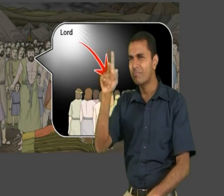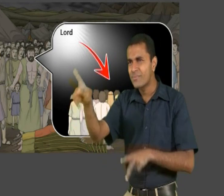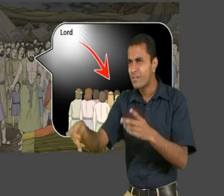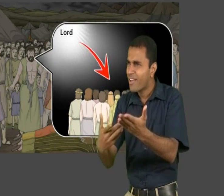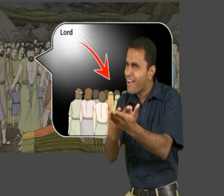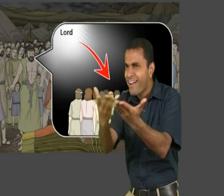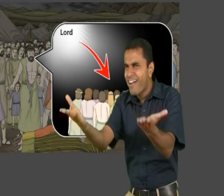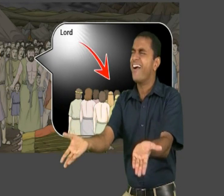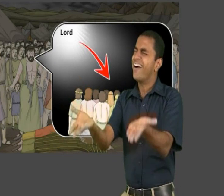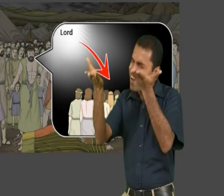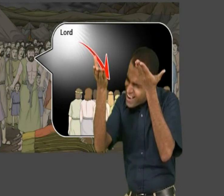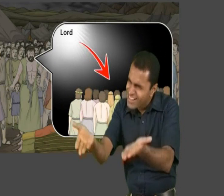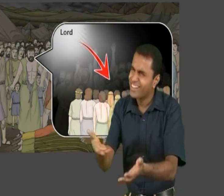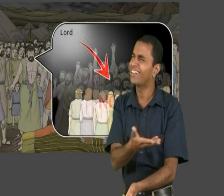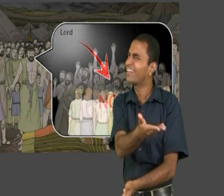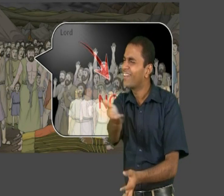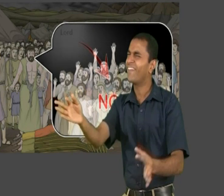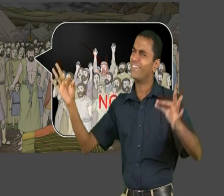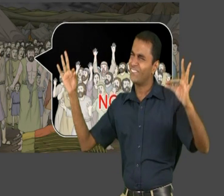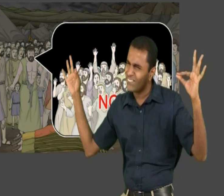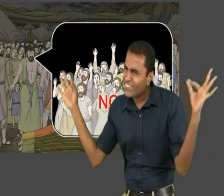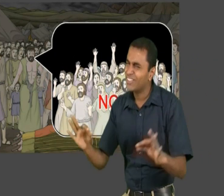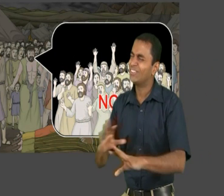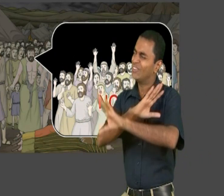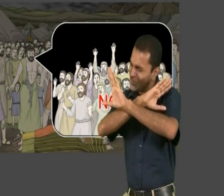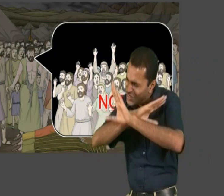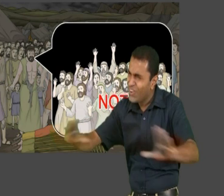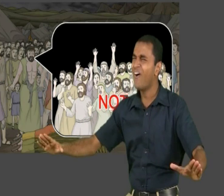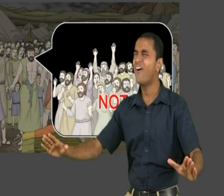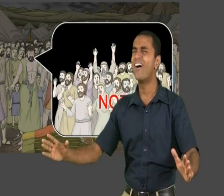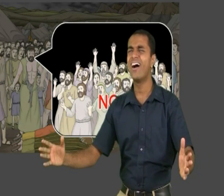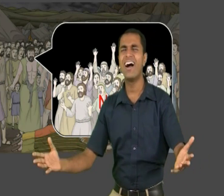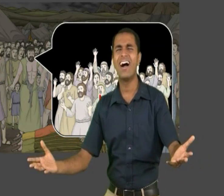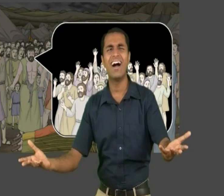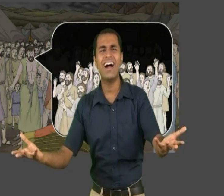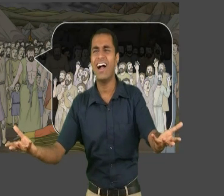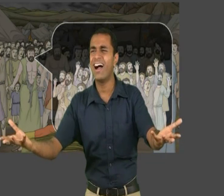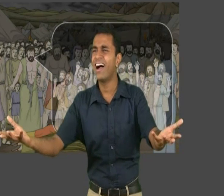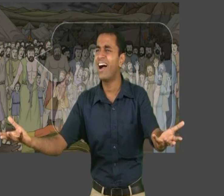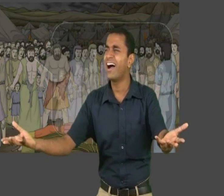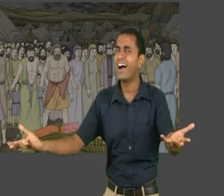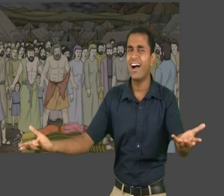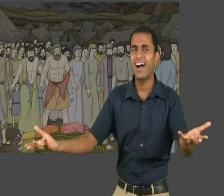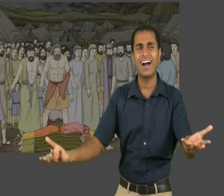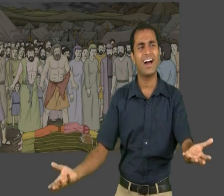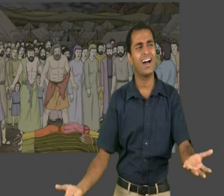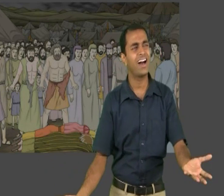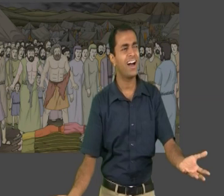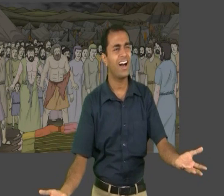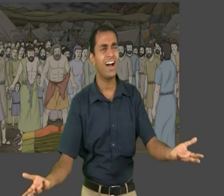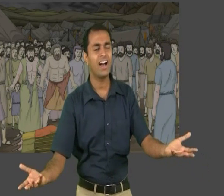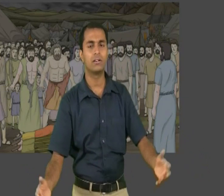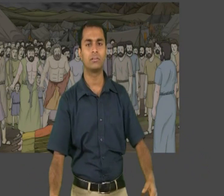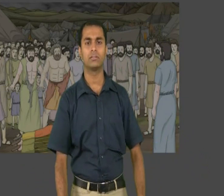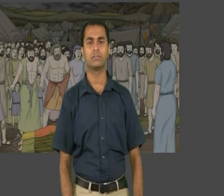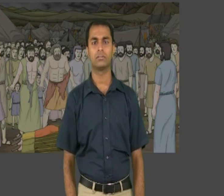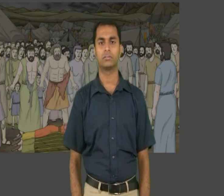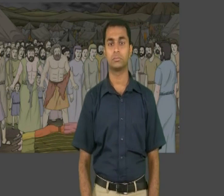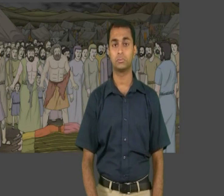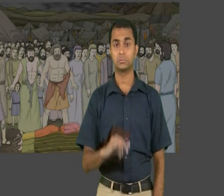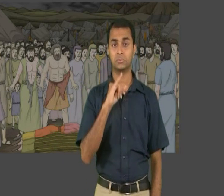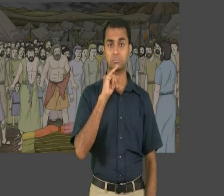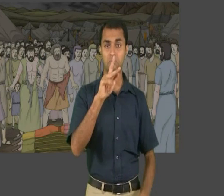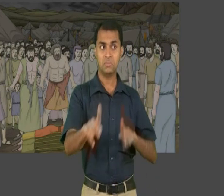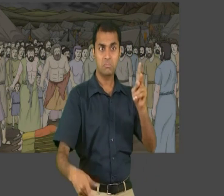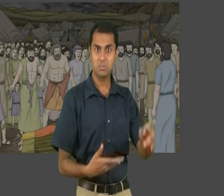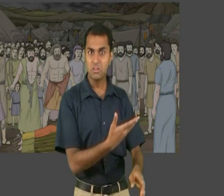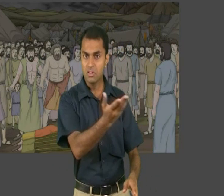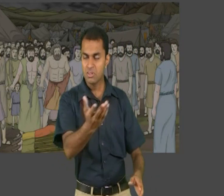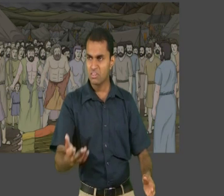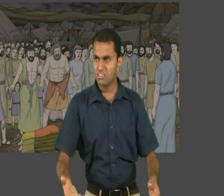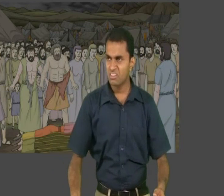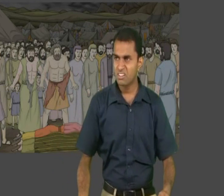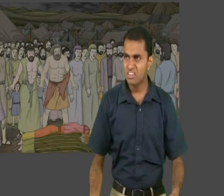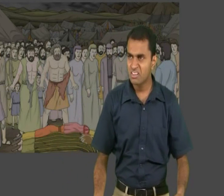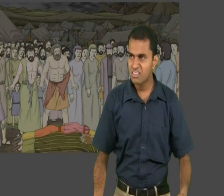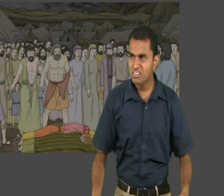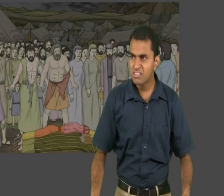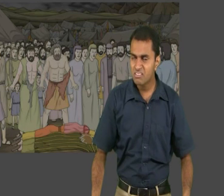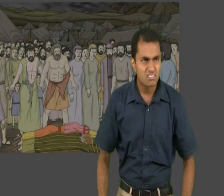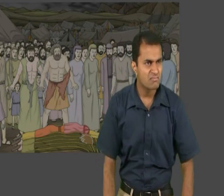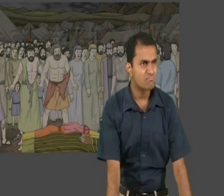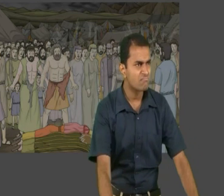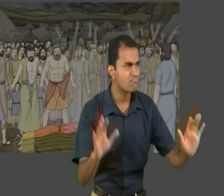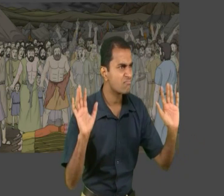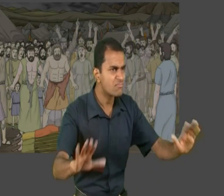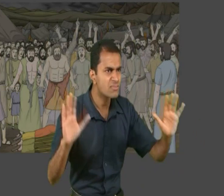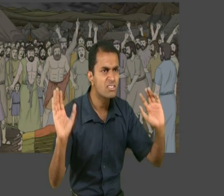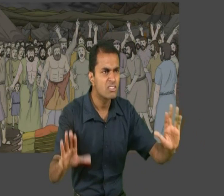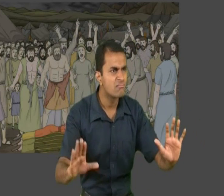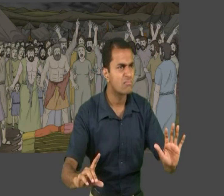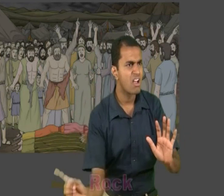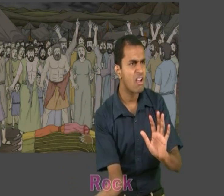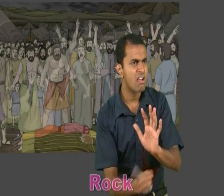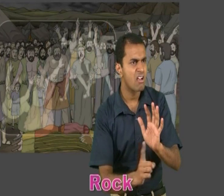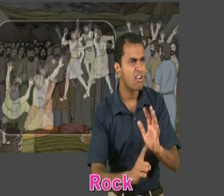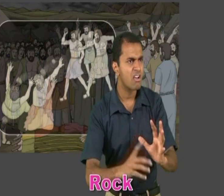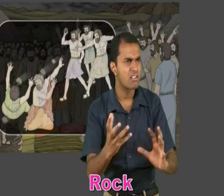Do not be afraid of them!”